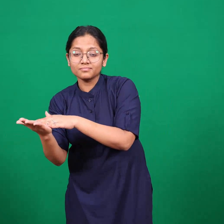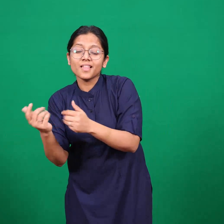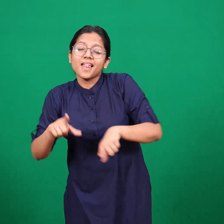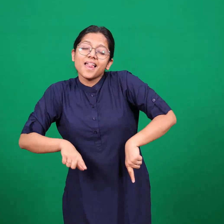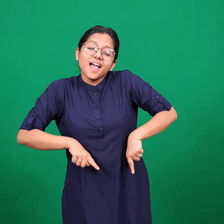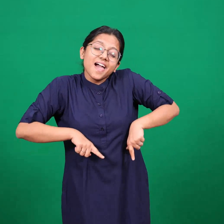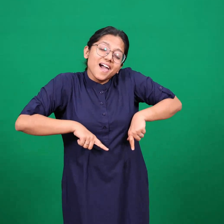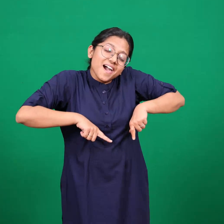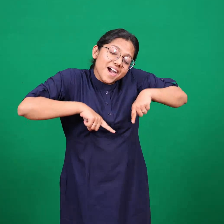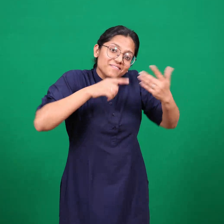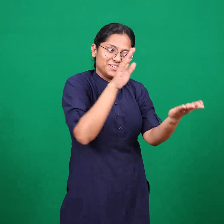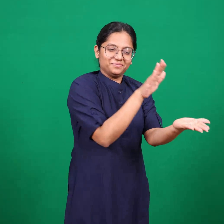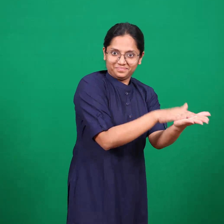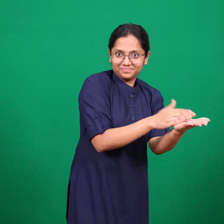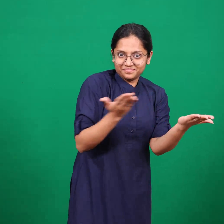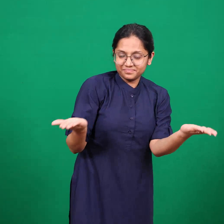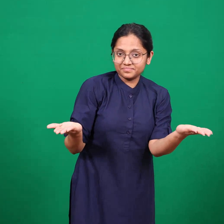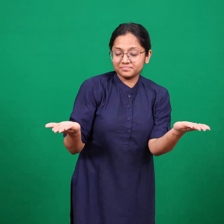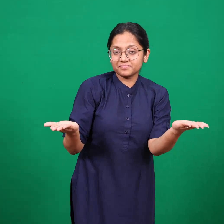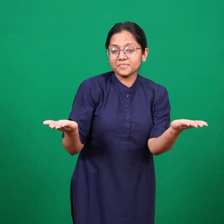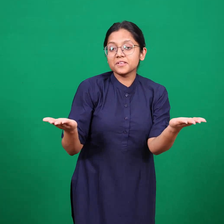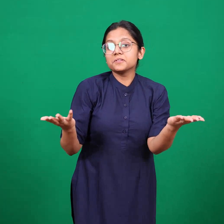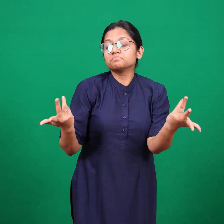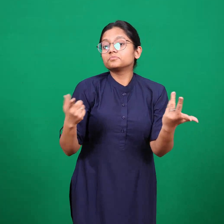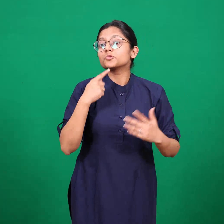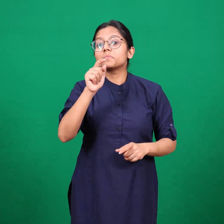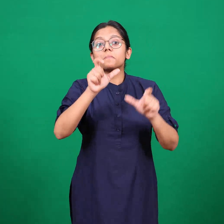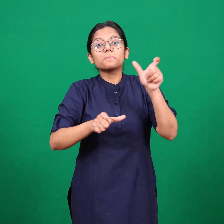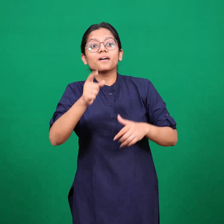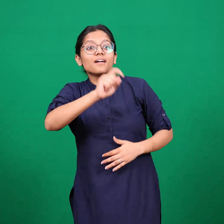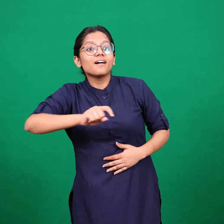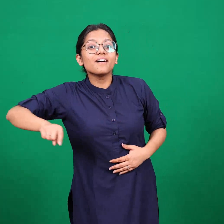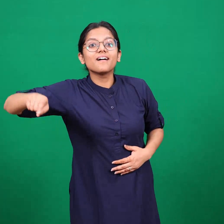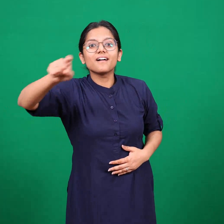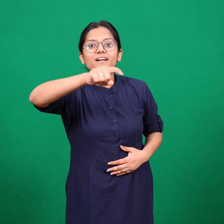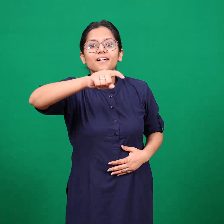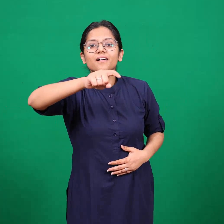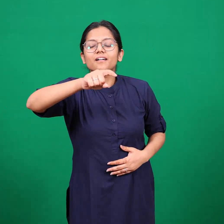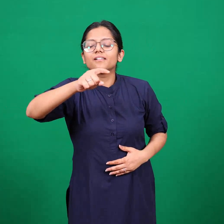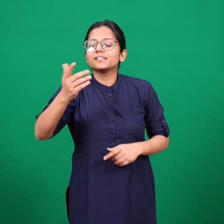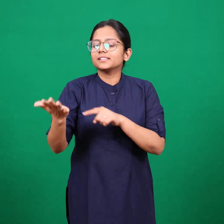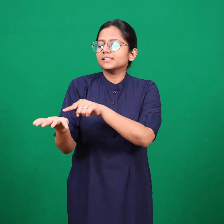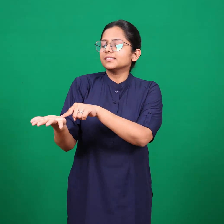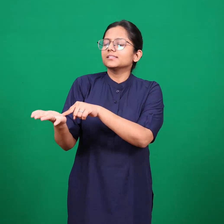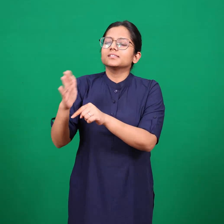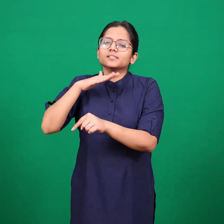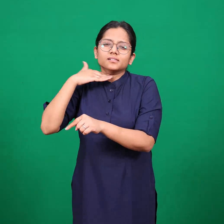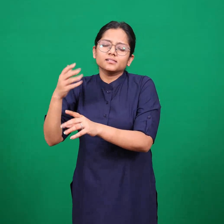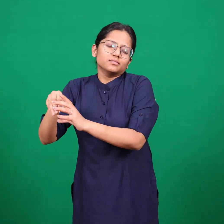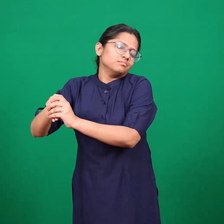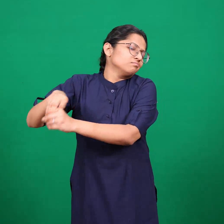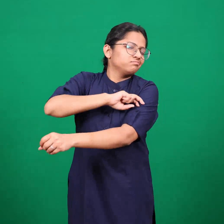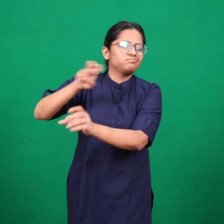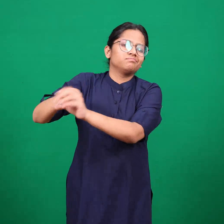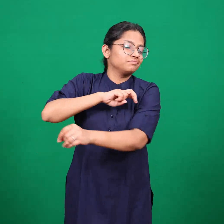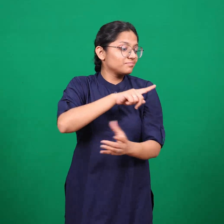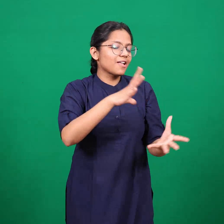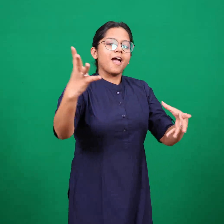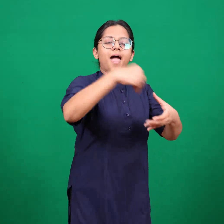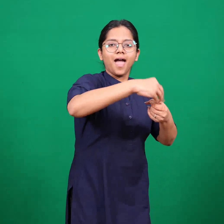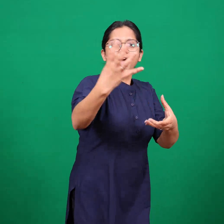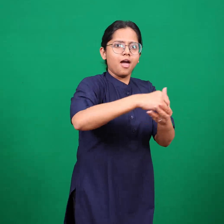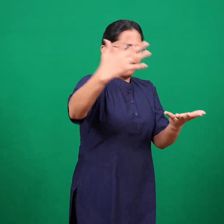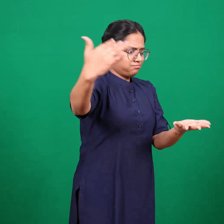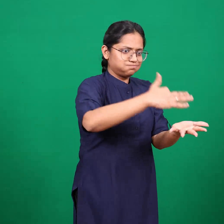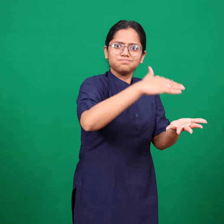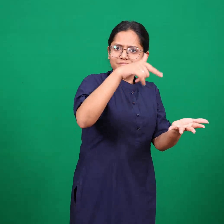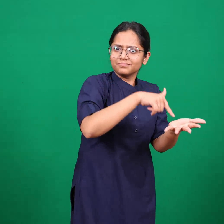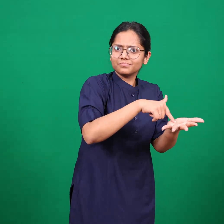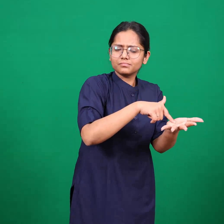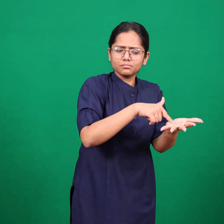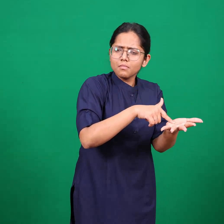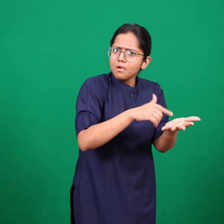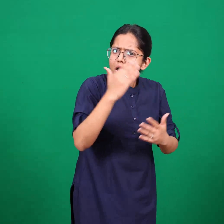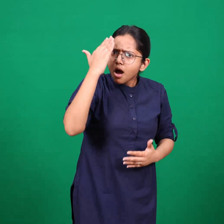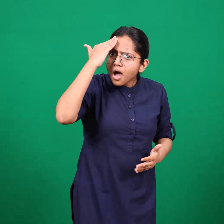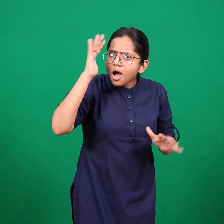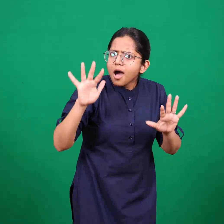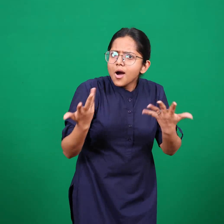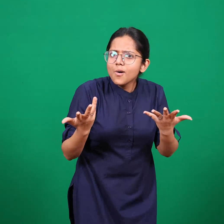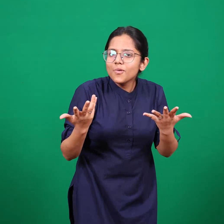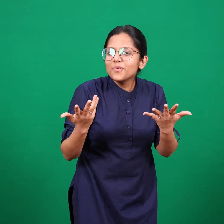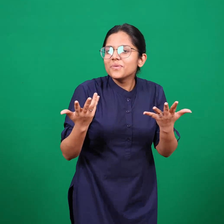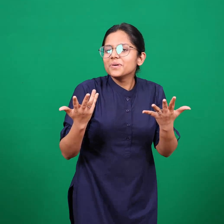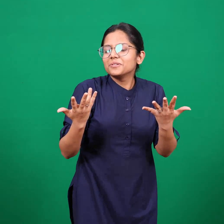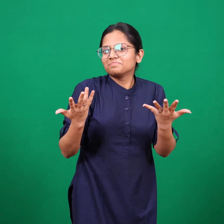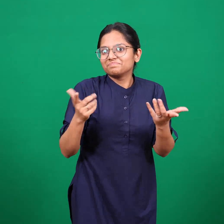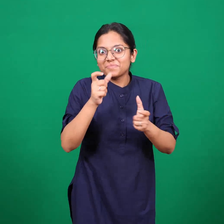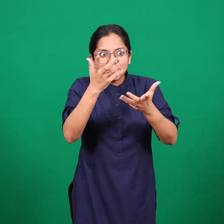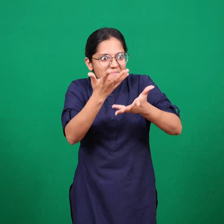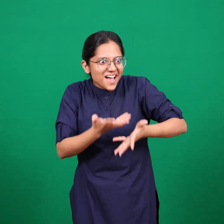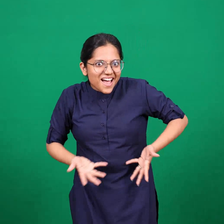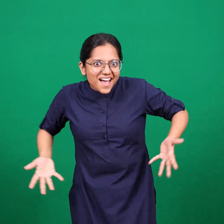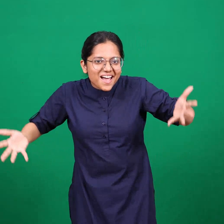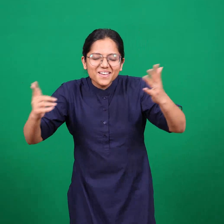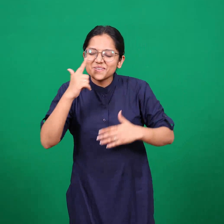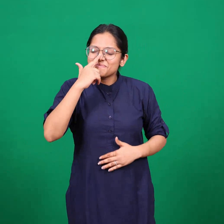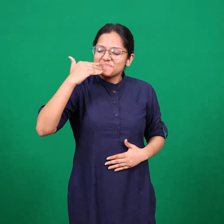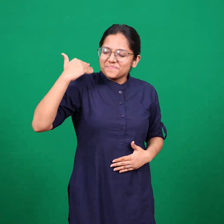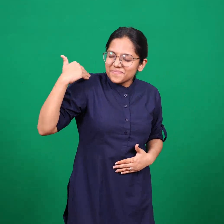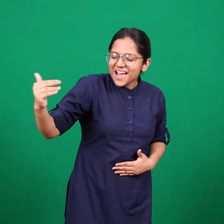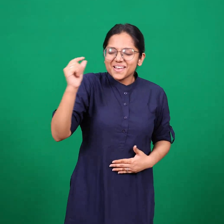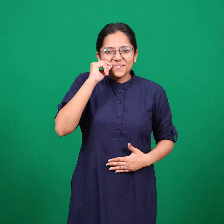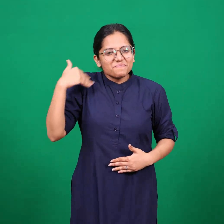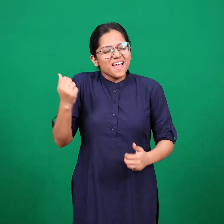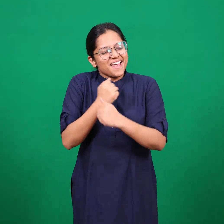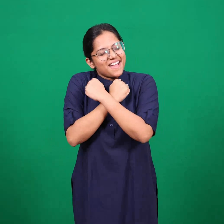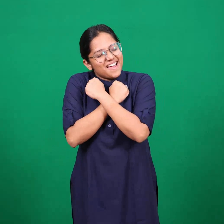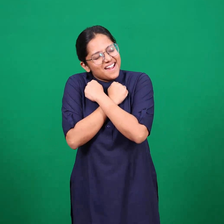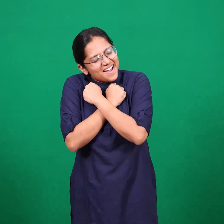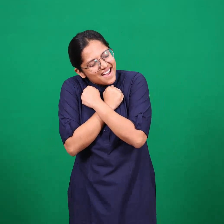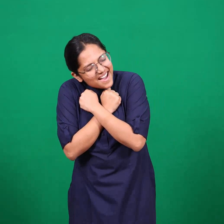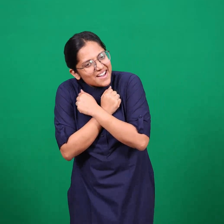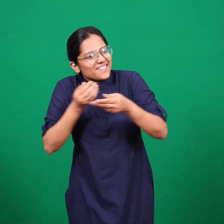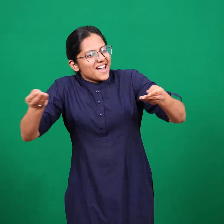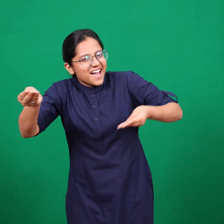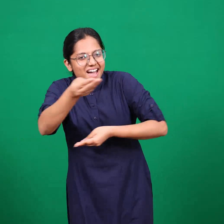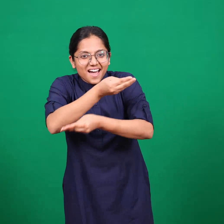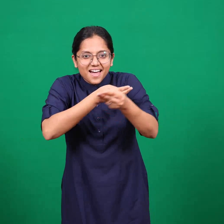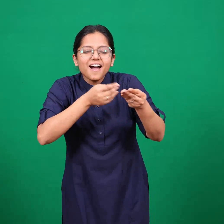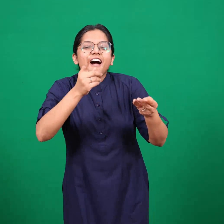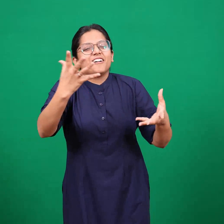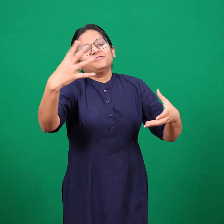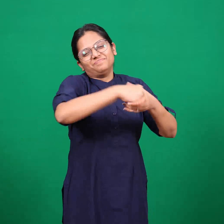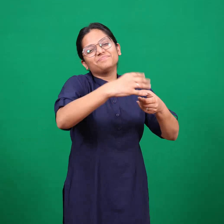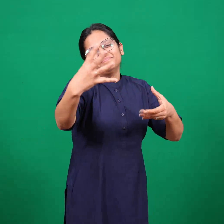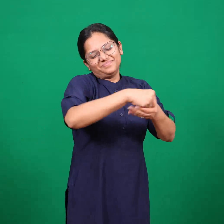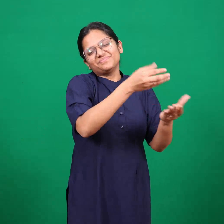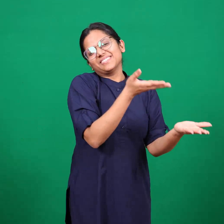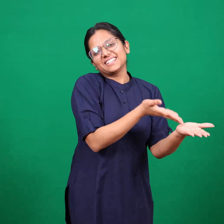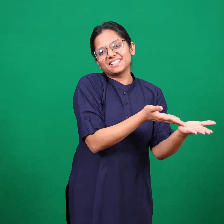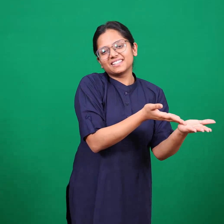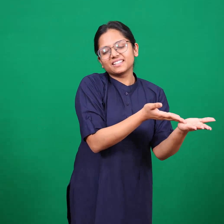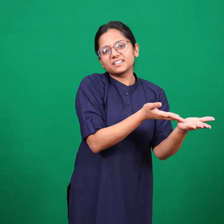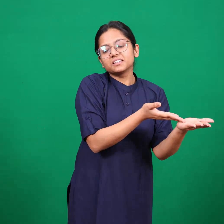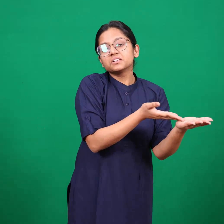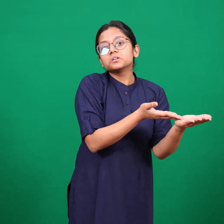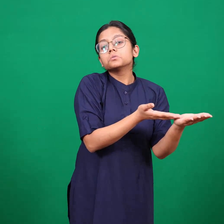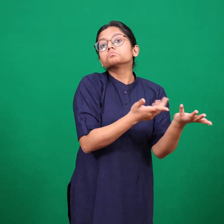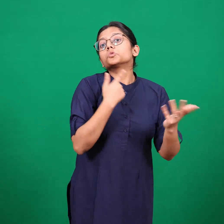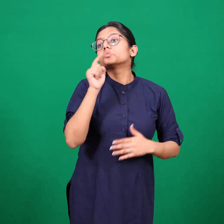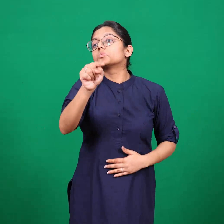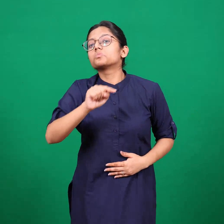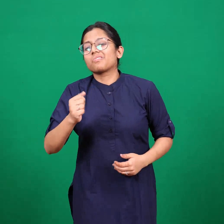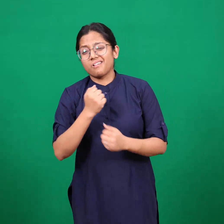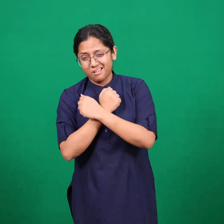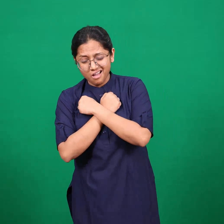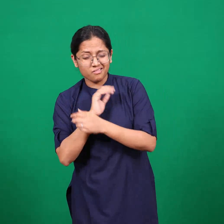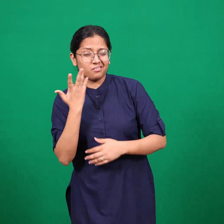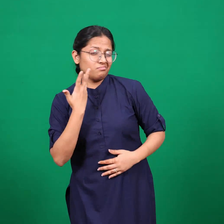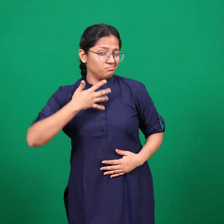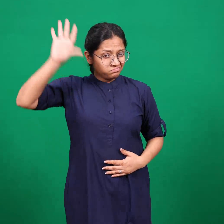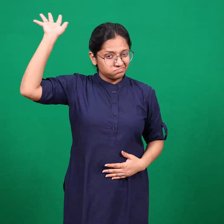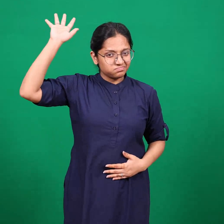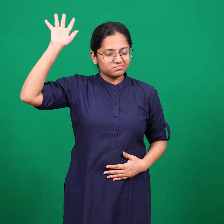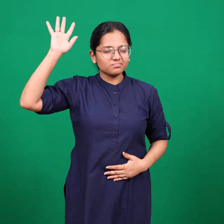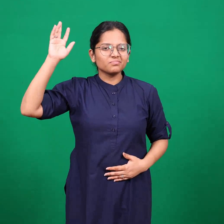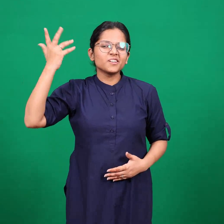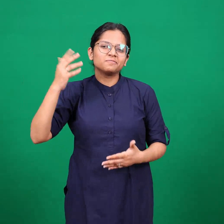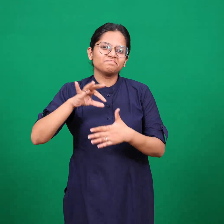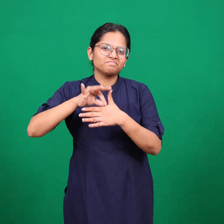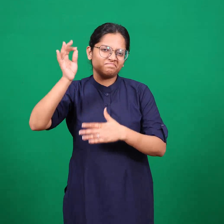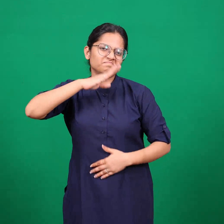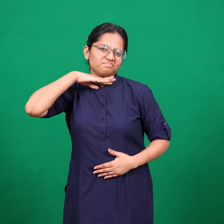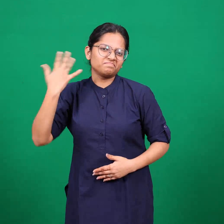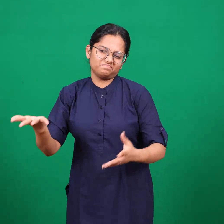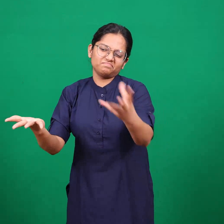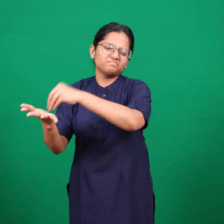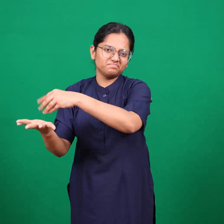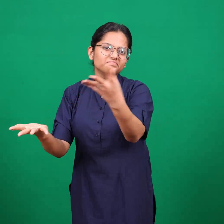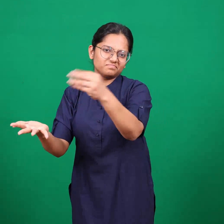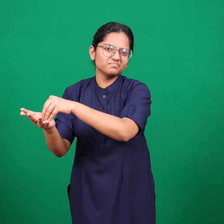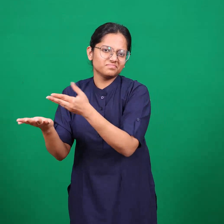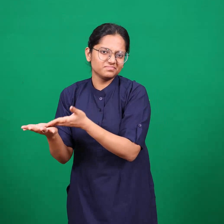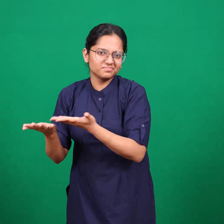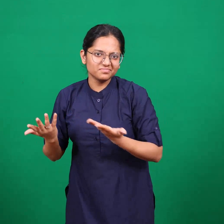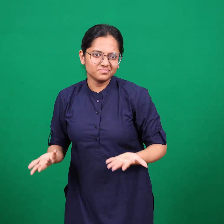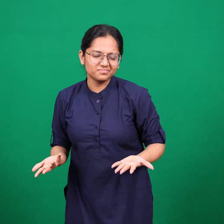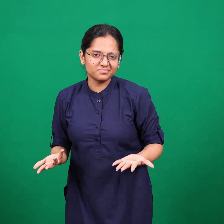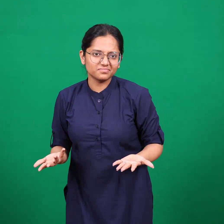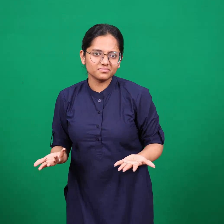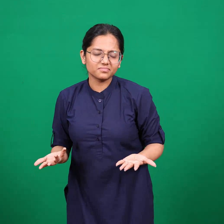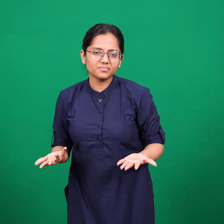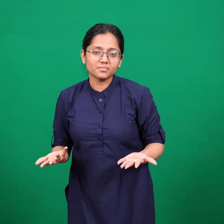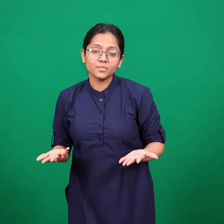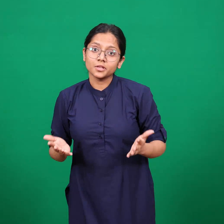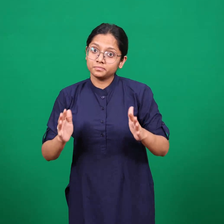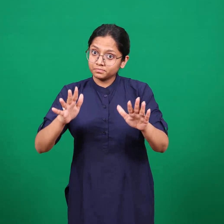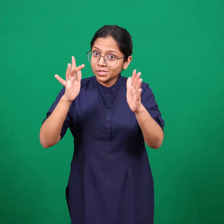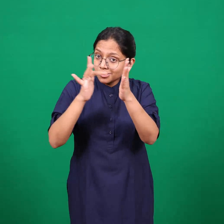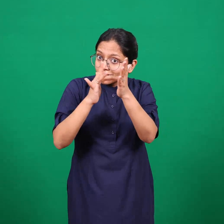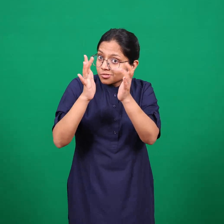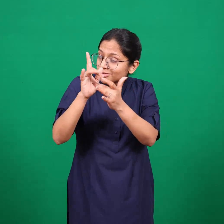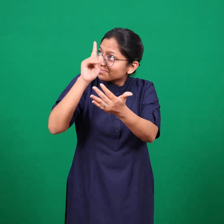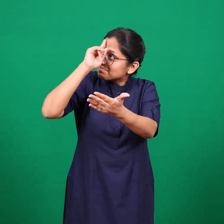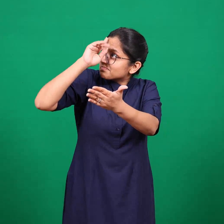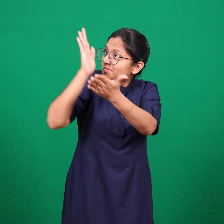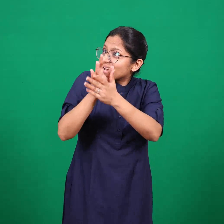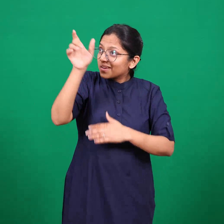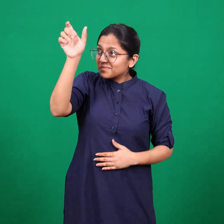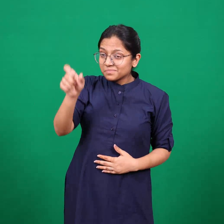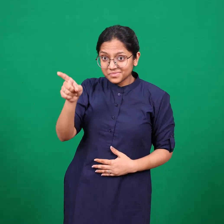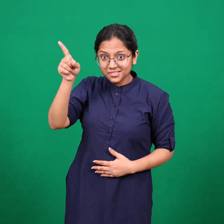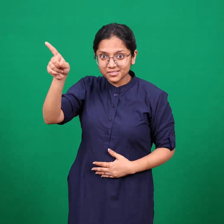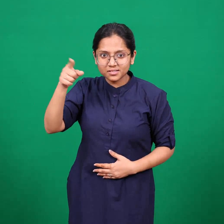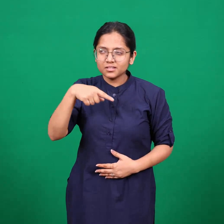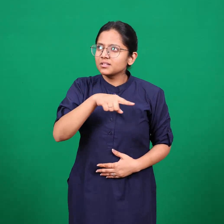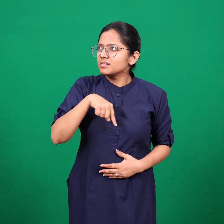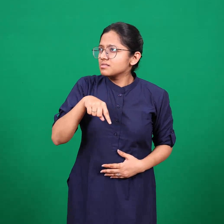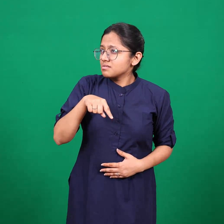We know that we have passed from death to life, because we love our brothers. The one who does not love remains in death.